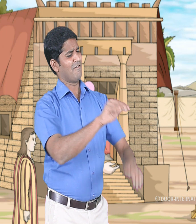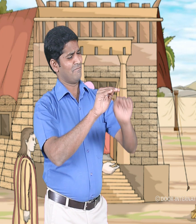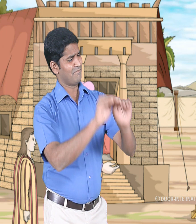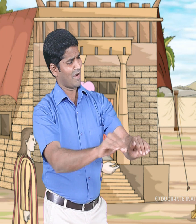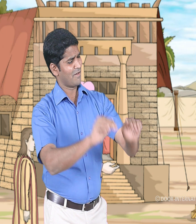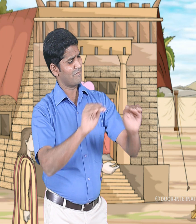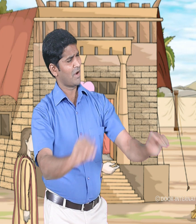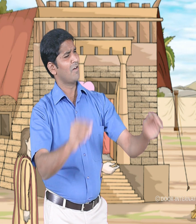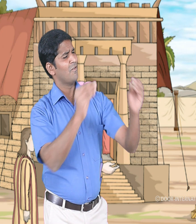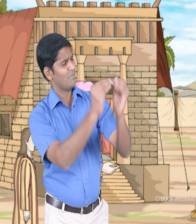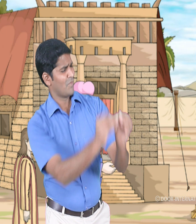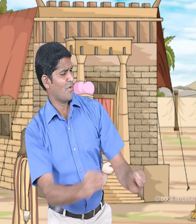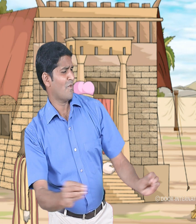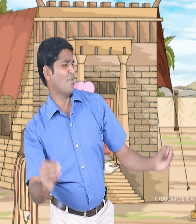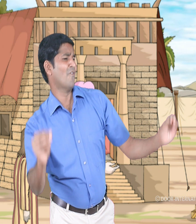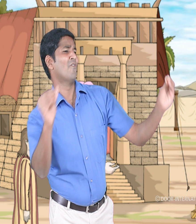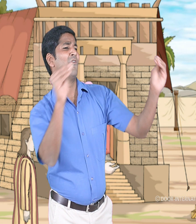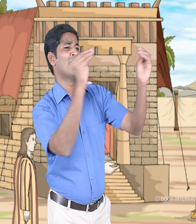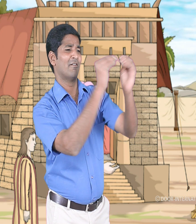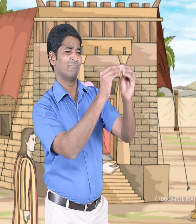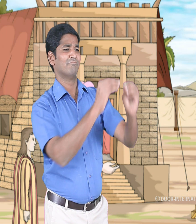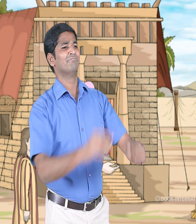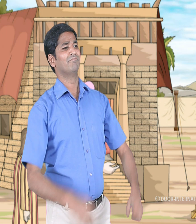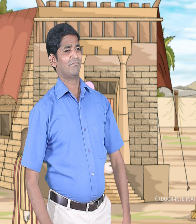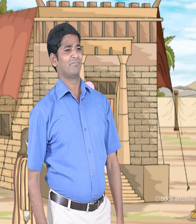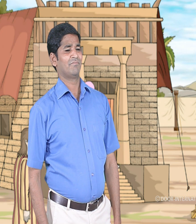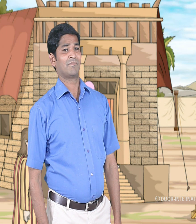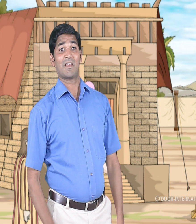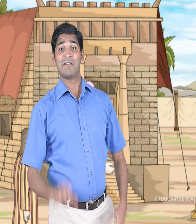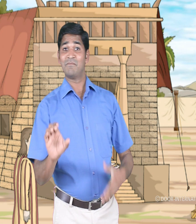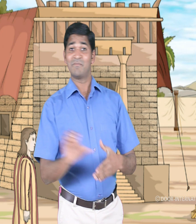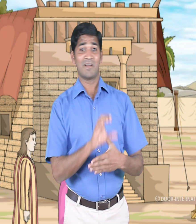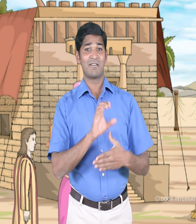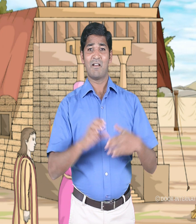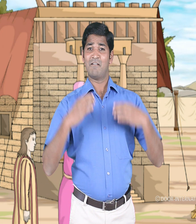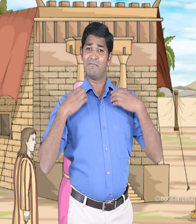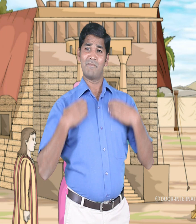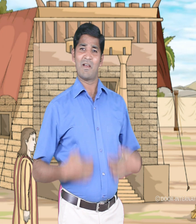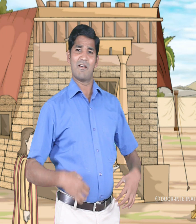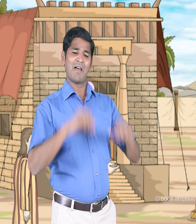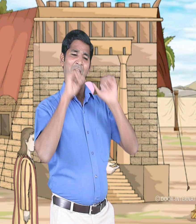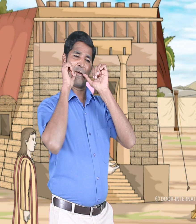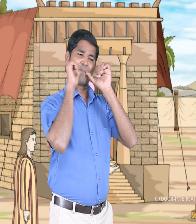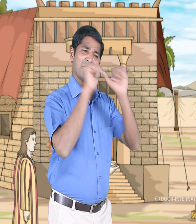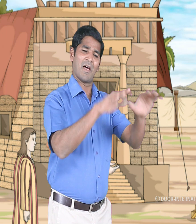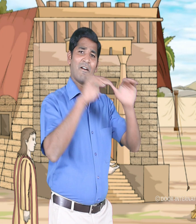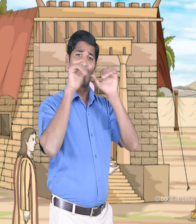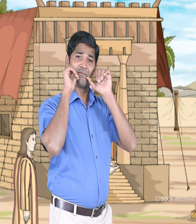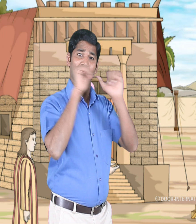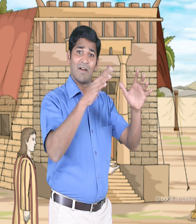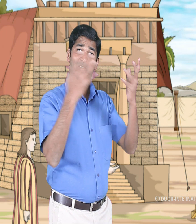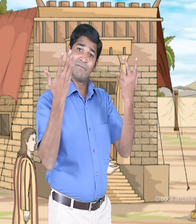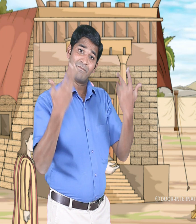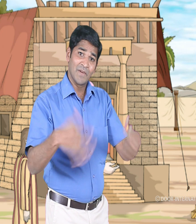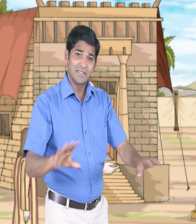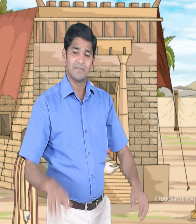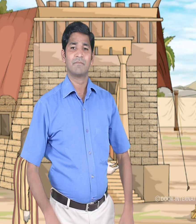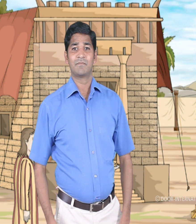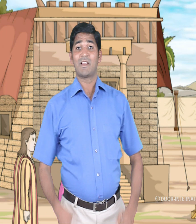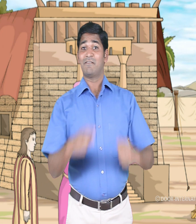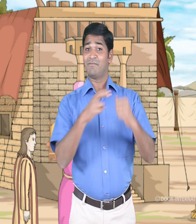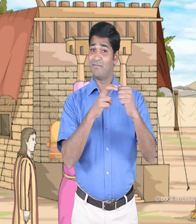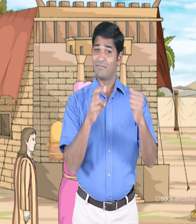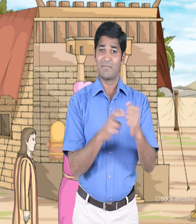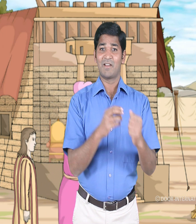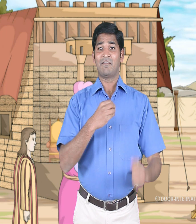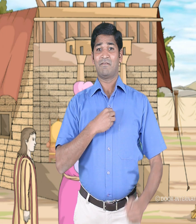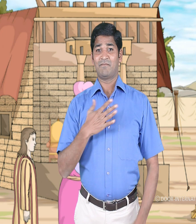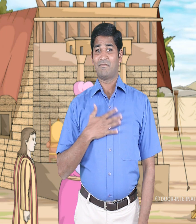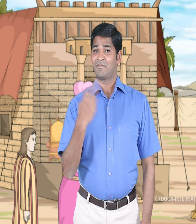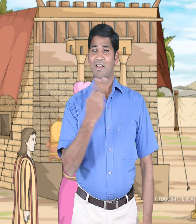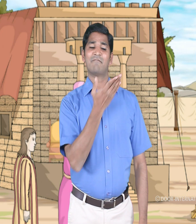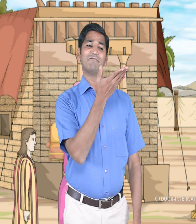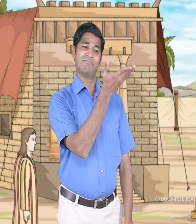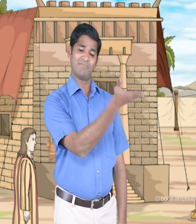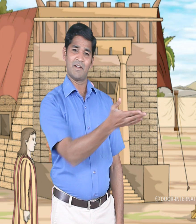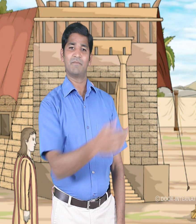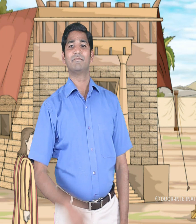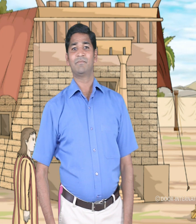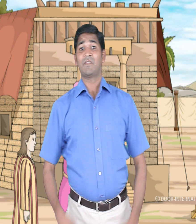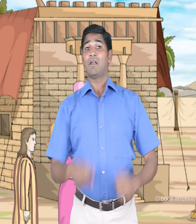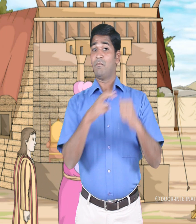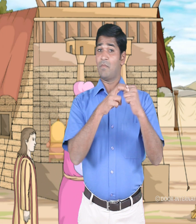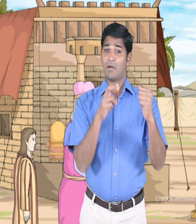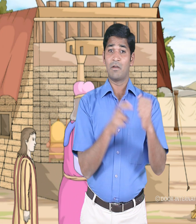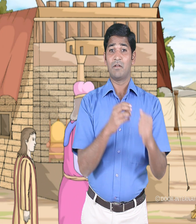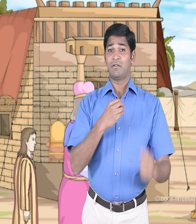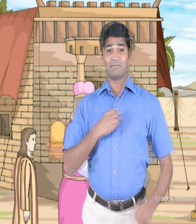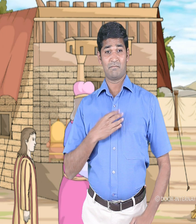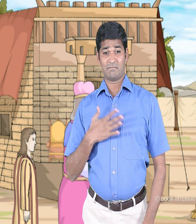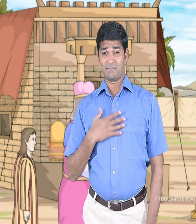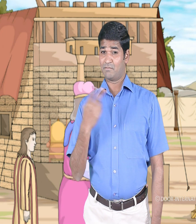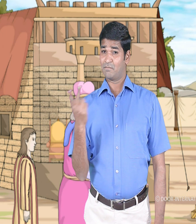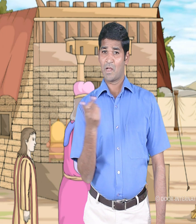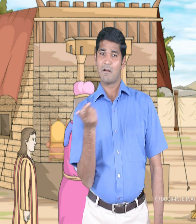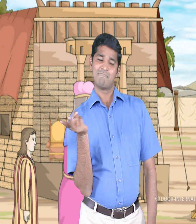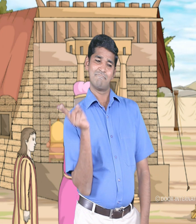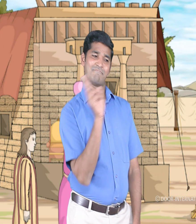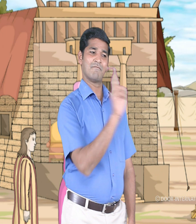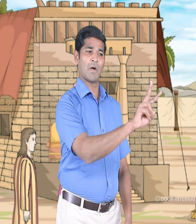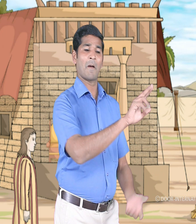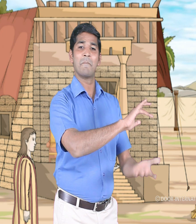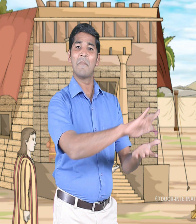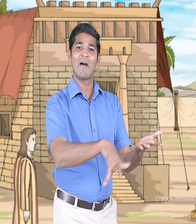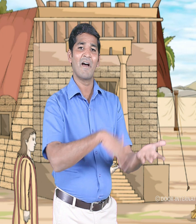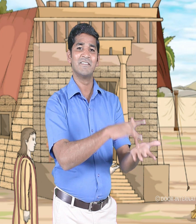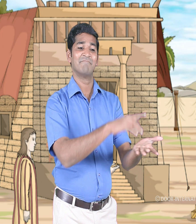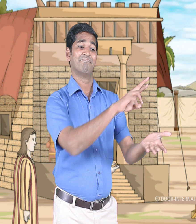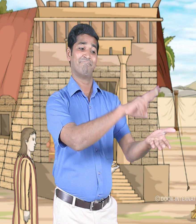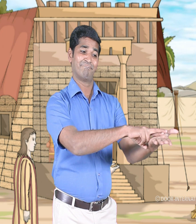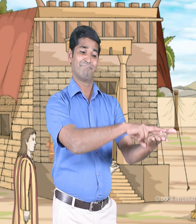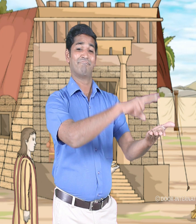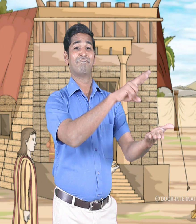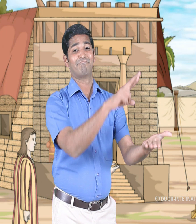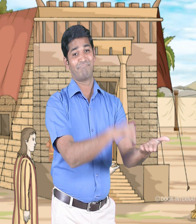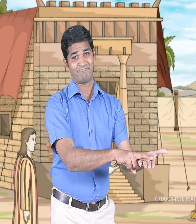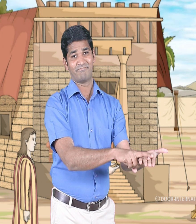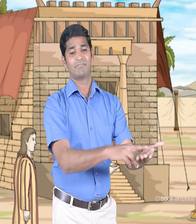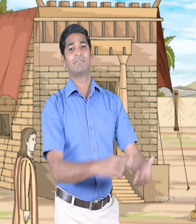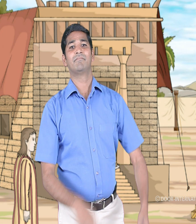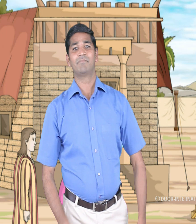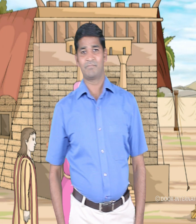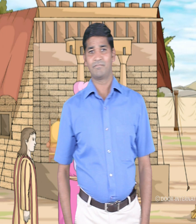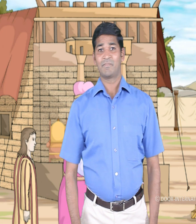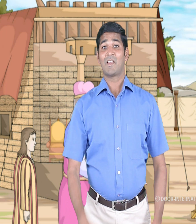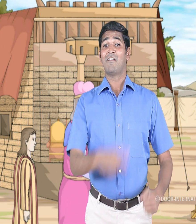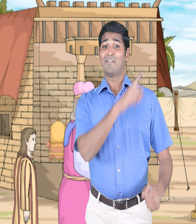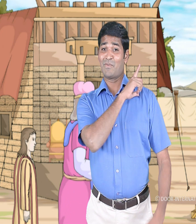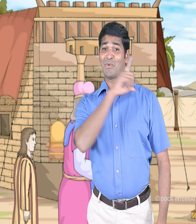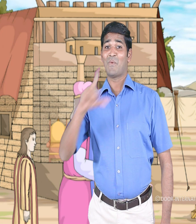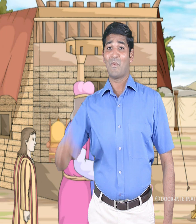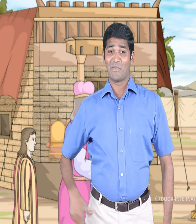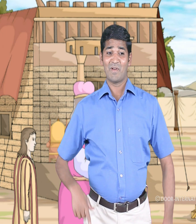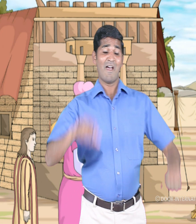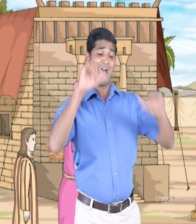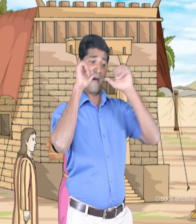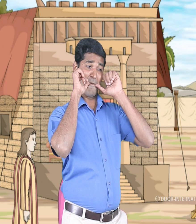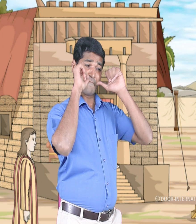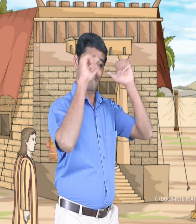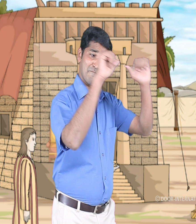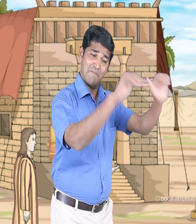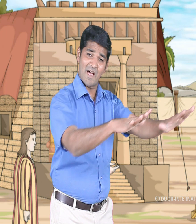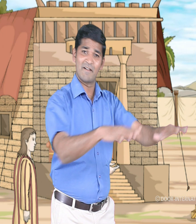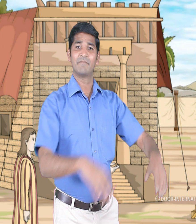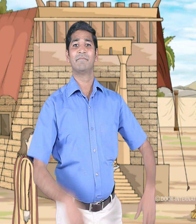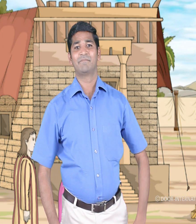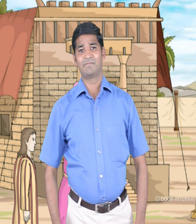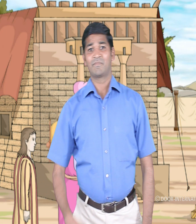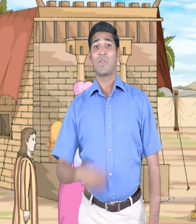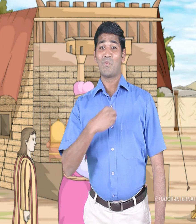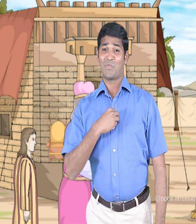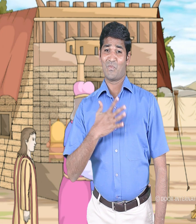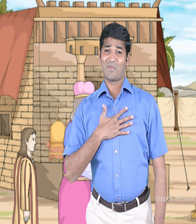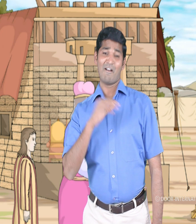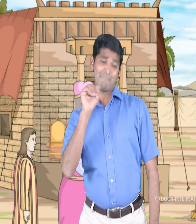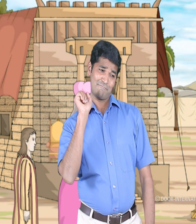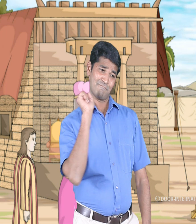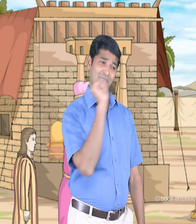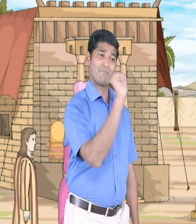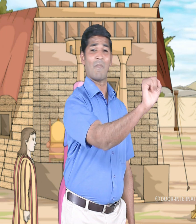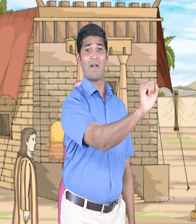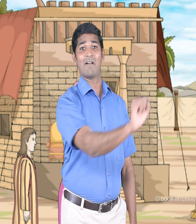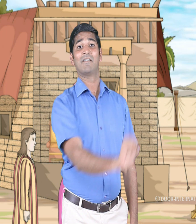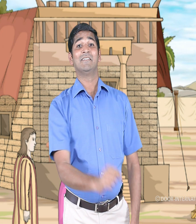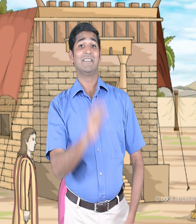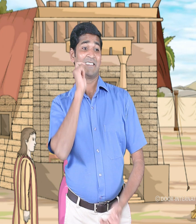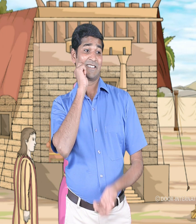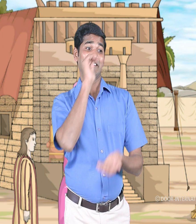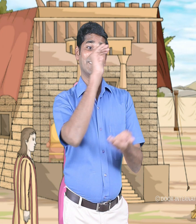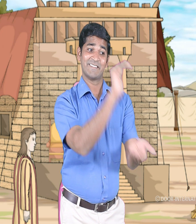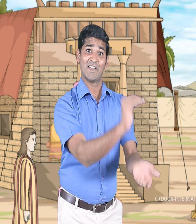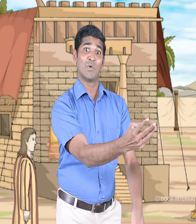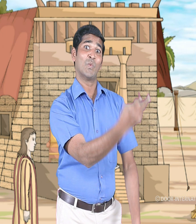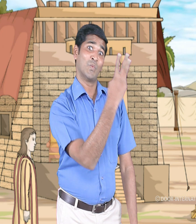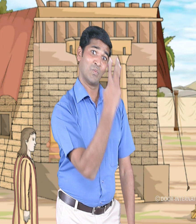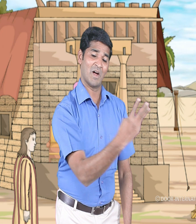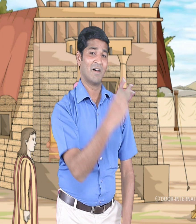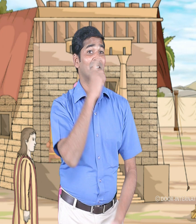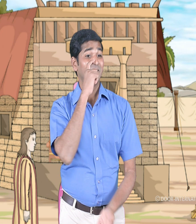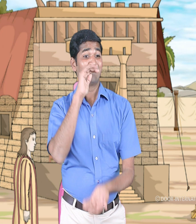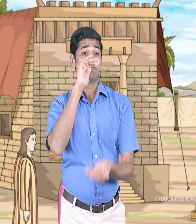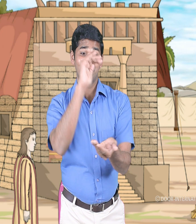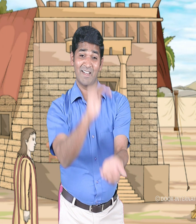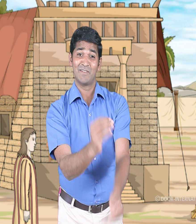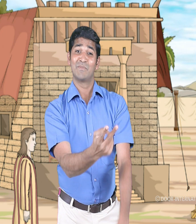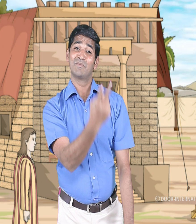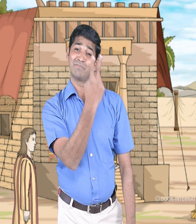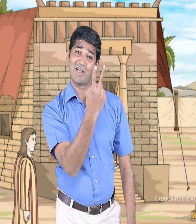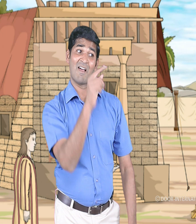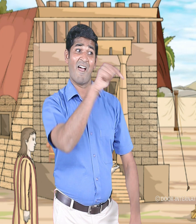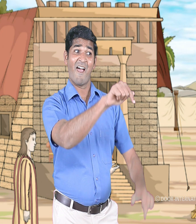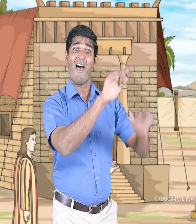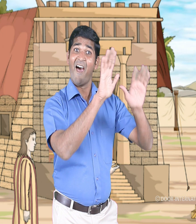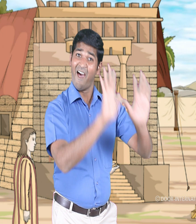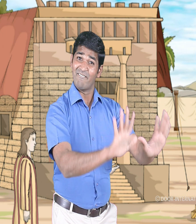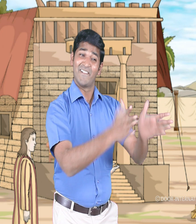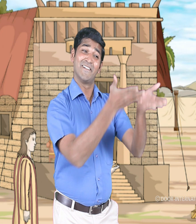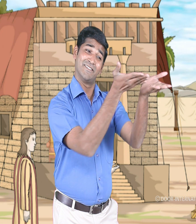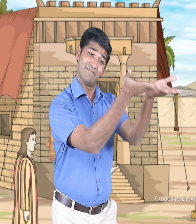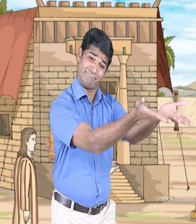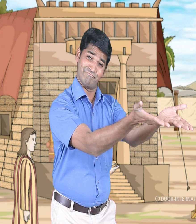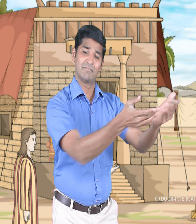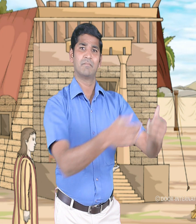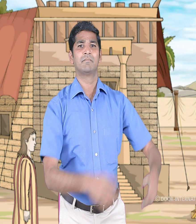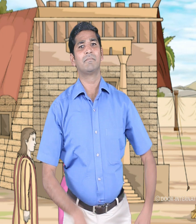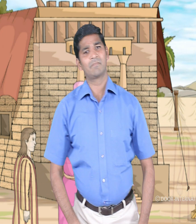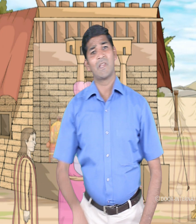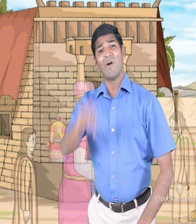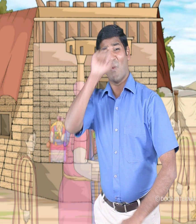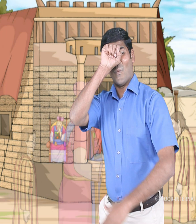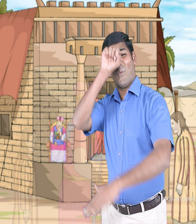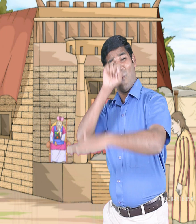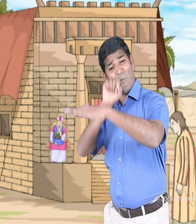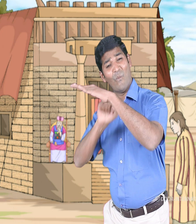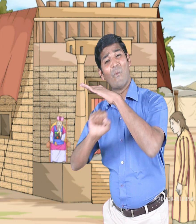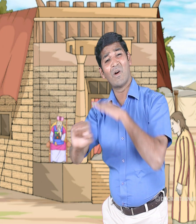So the LORD attended to Hannah, and she conceived and gave birth to three sons and two daughters.